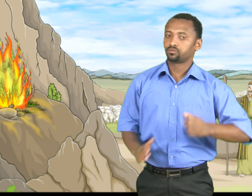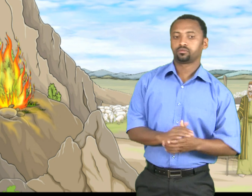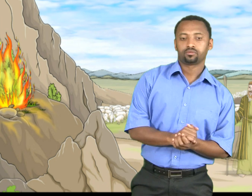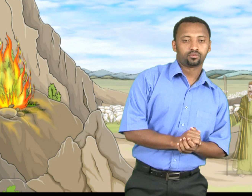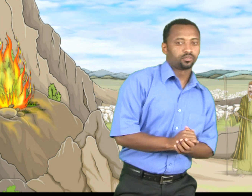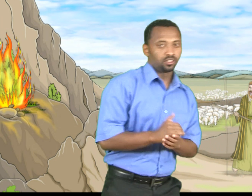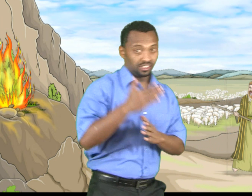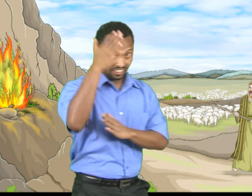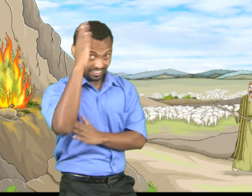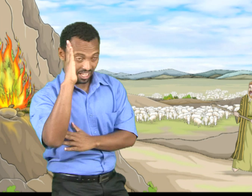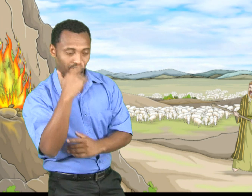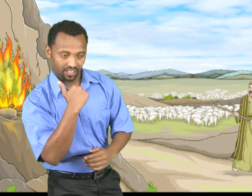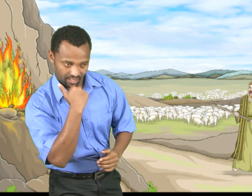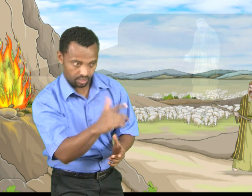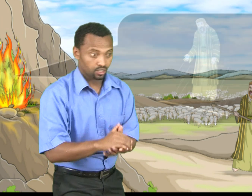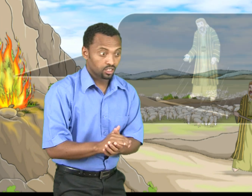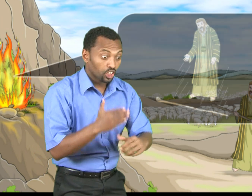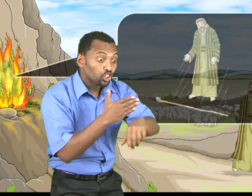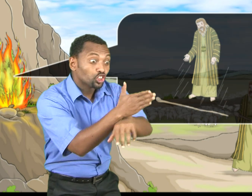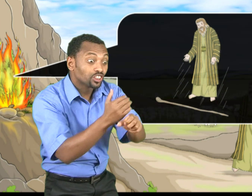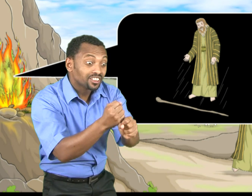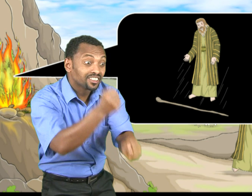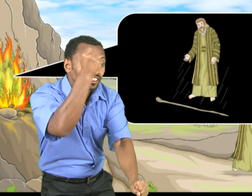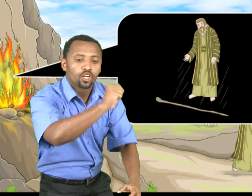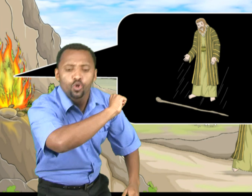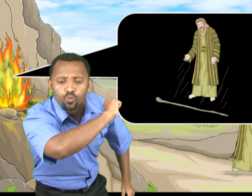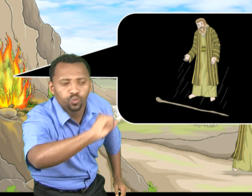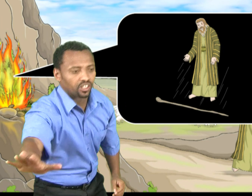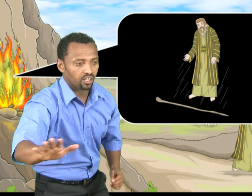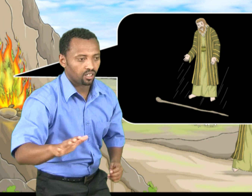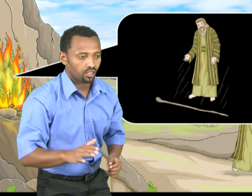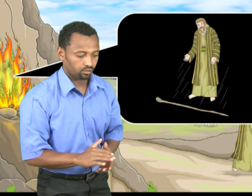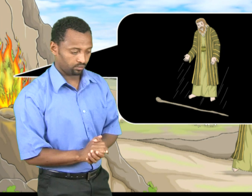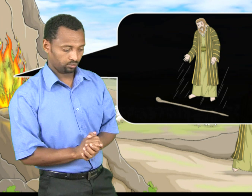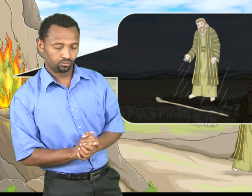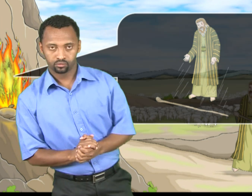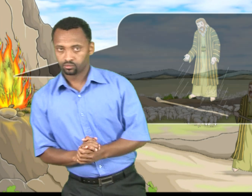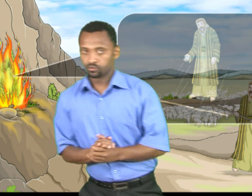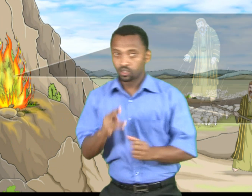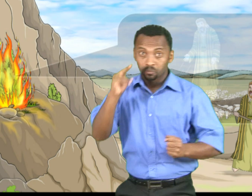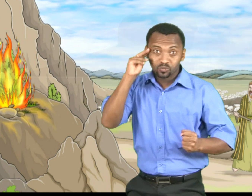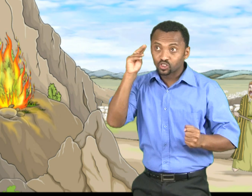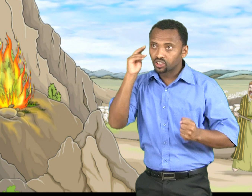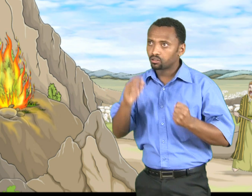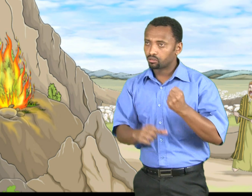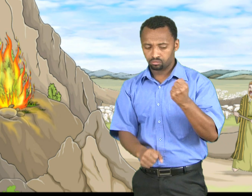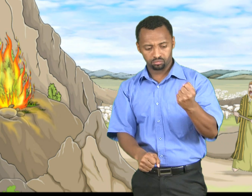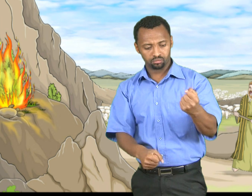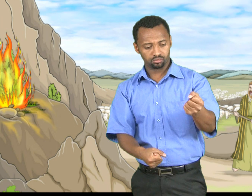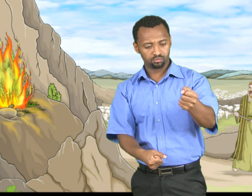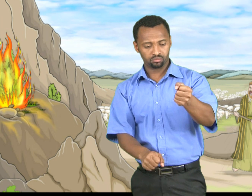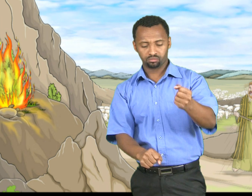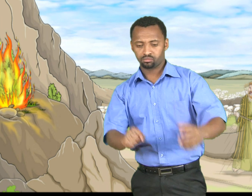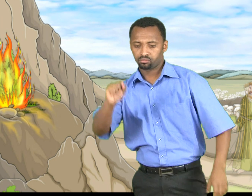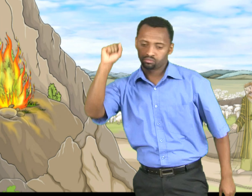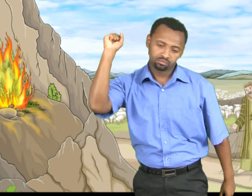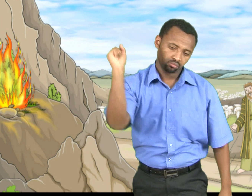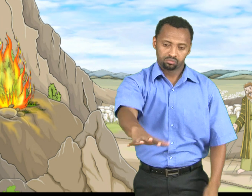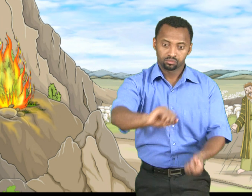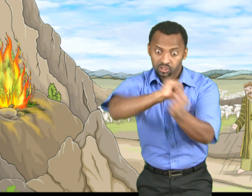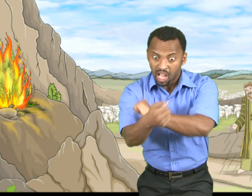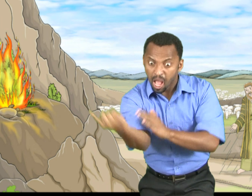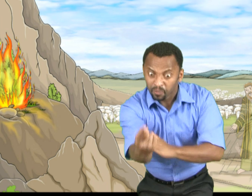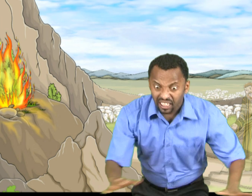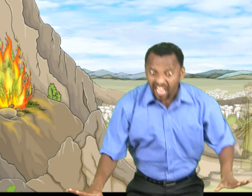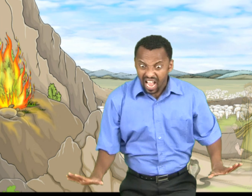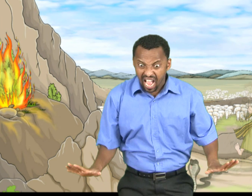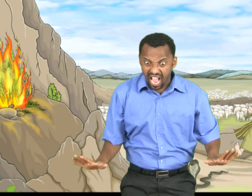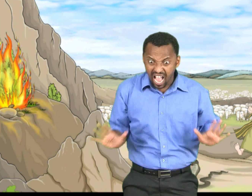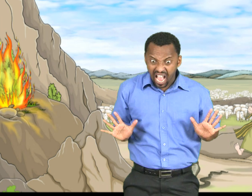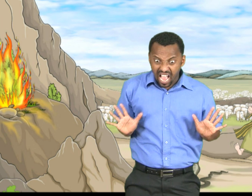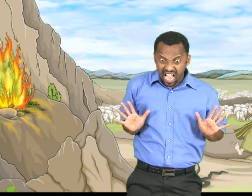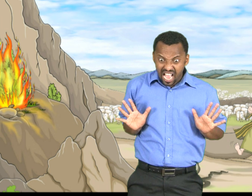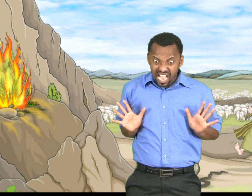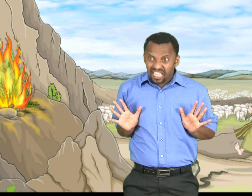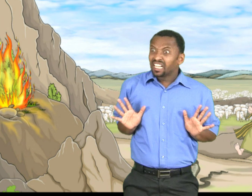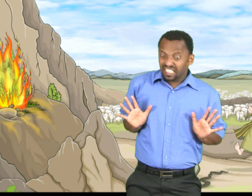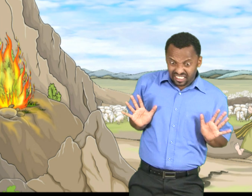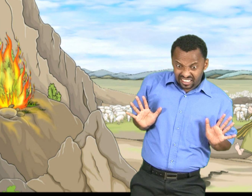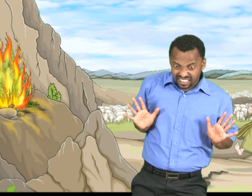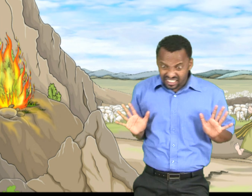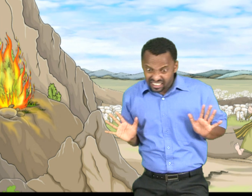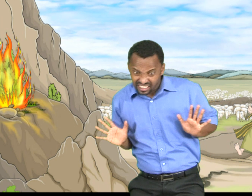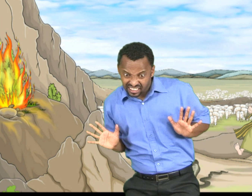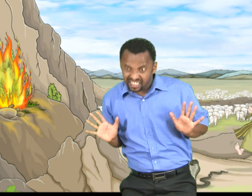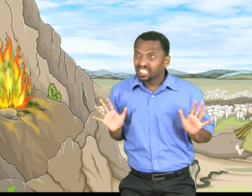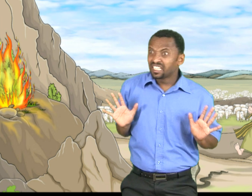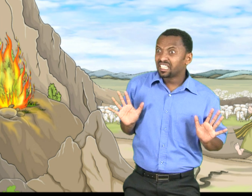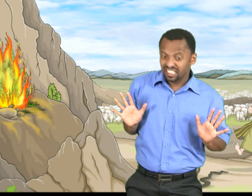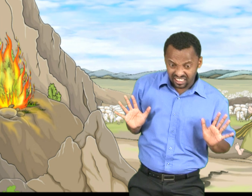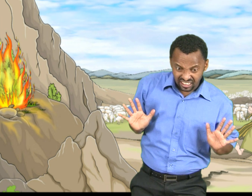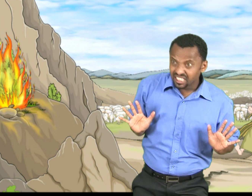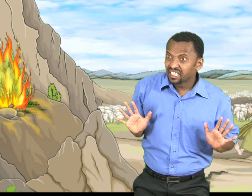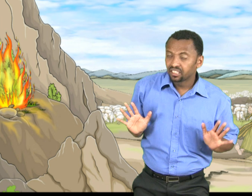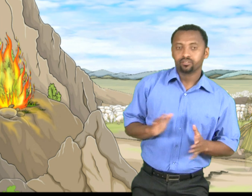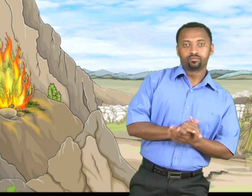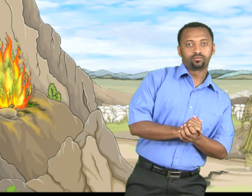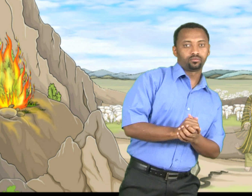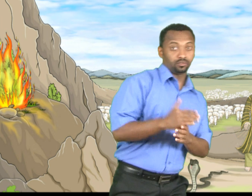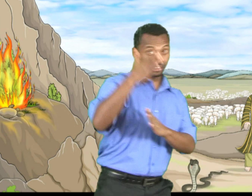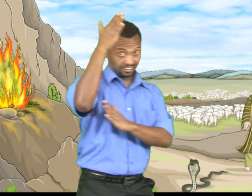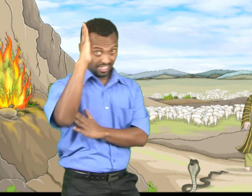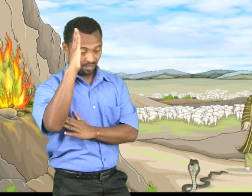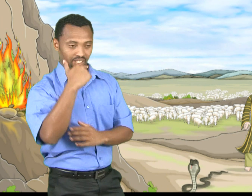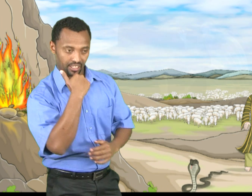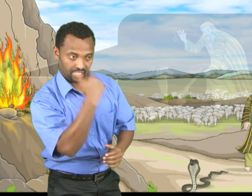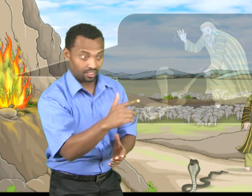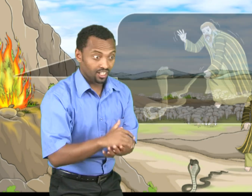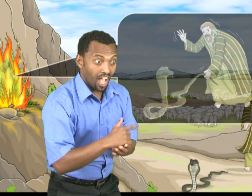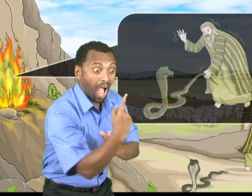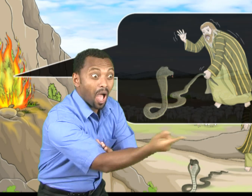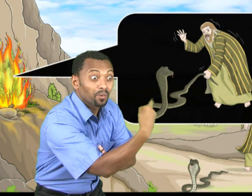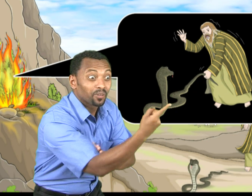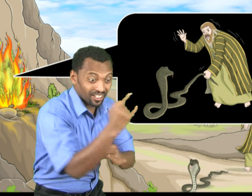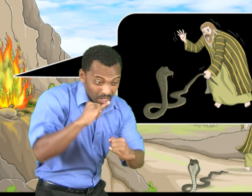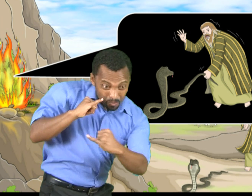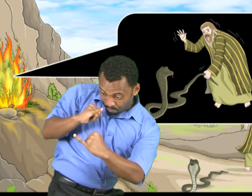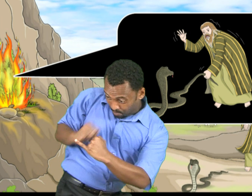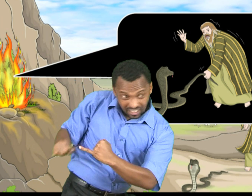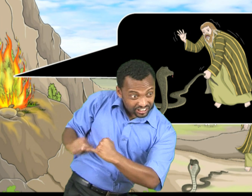“Throw it on the ground,” said the LORD. So Moses threw it on the ground, and it became a snake, and he ran from it.